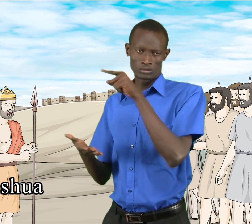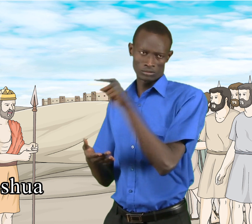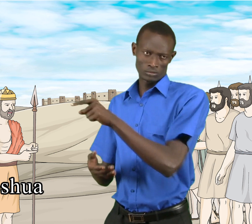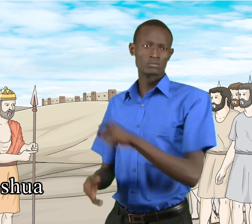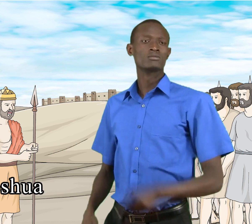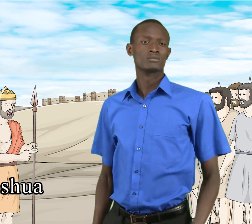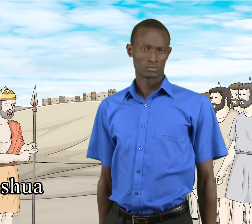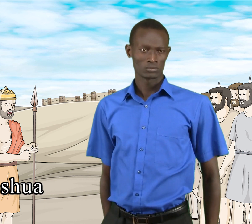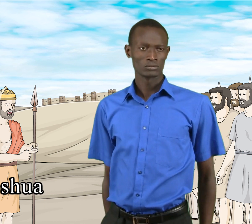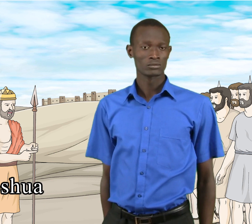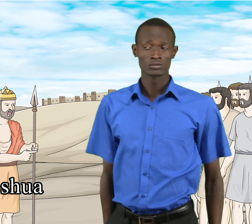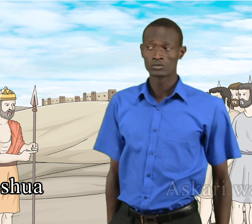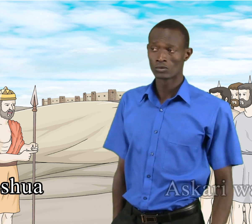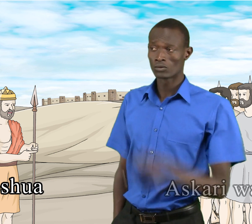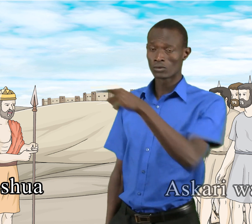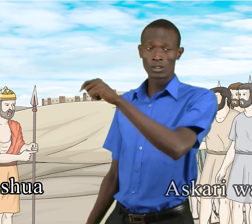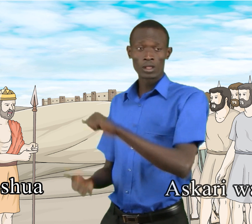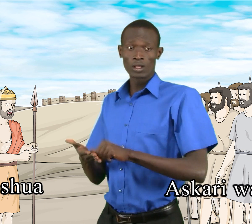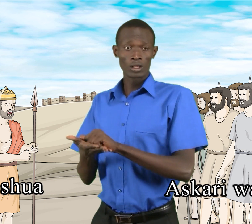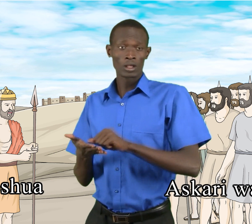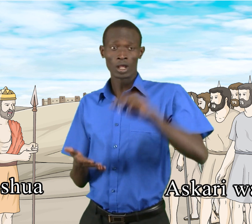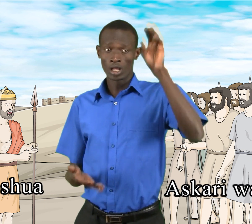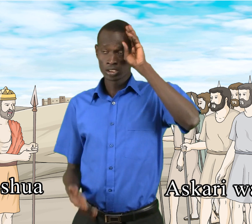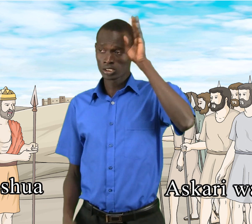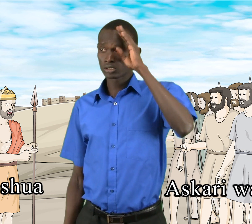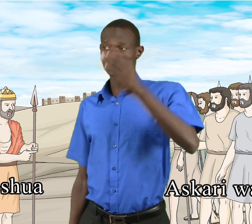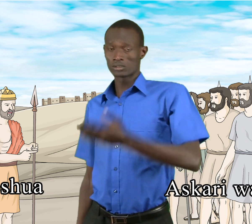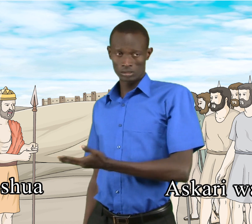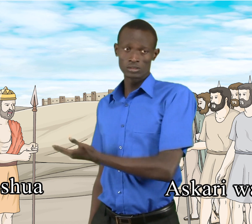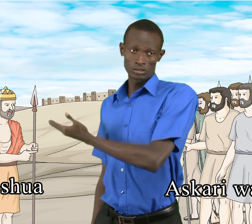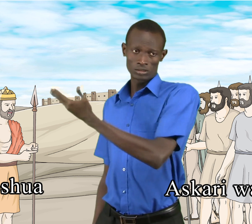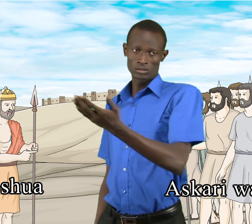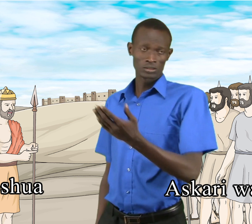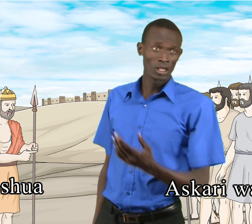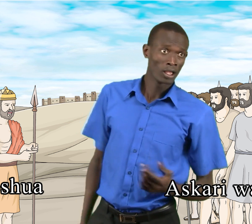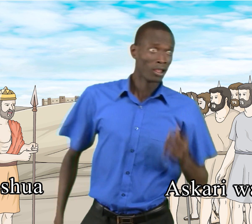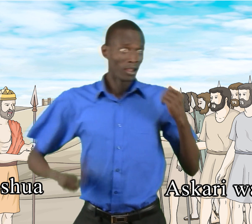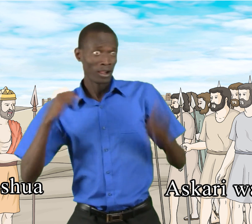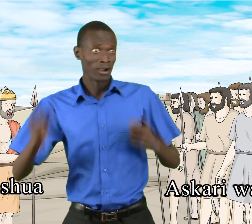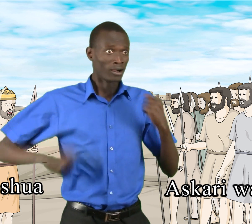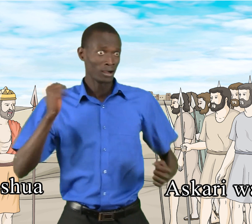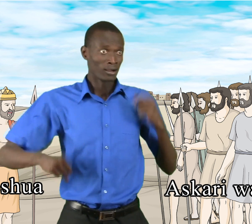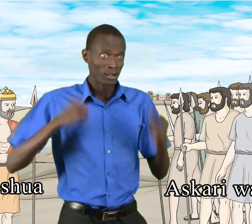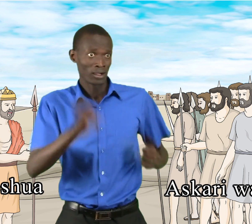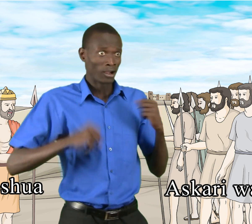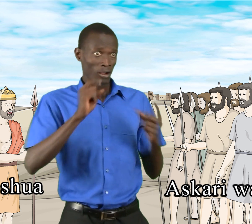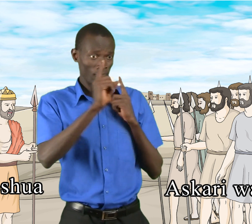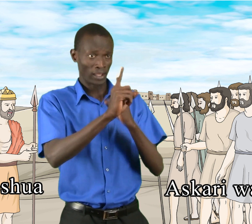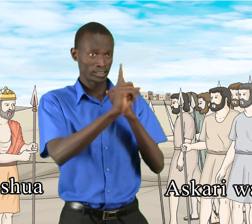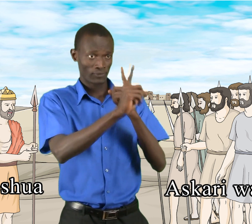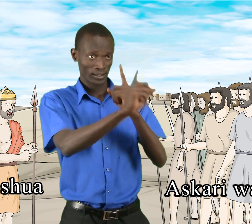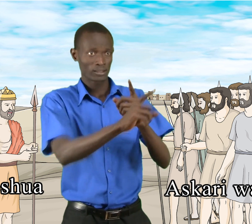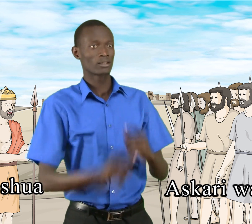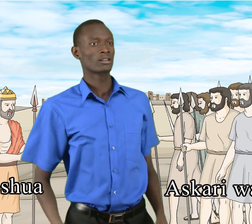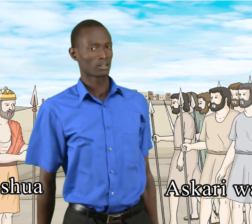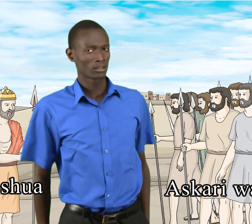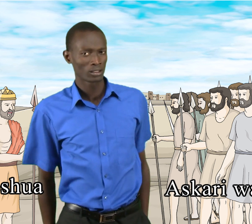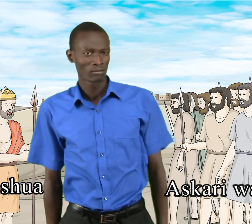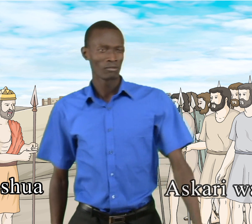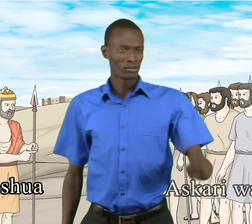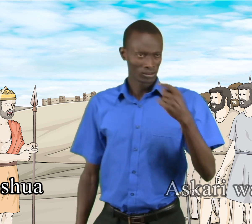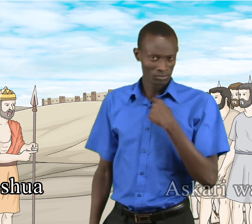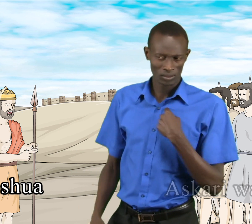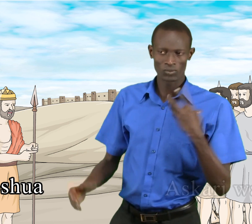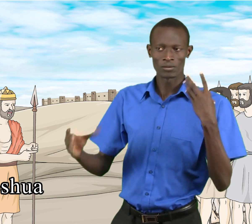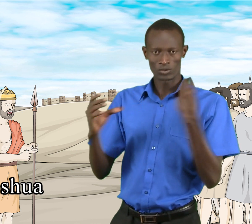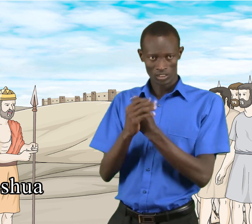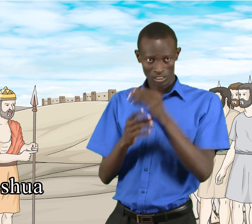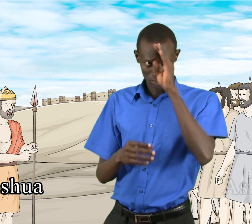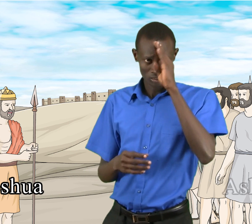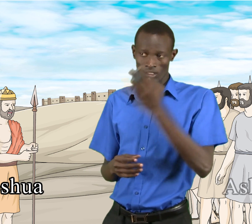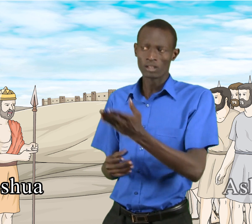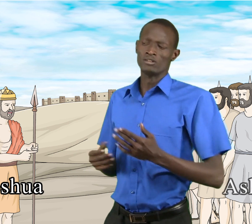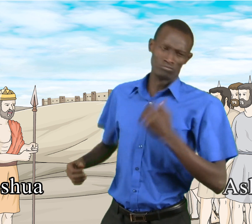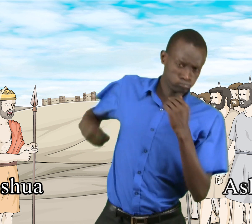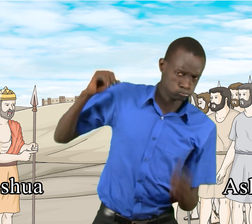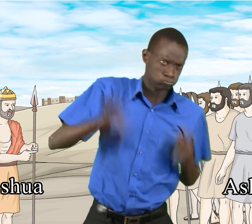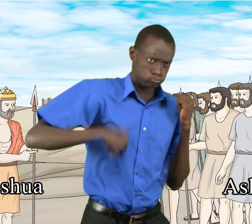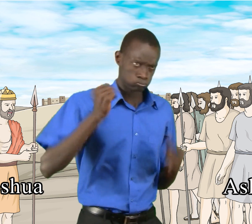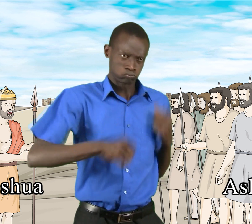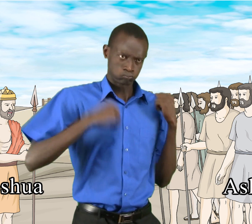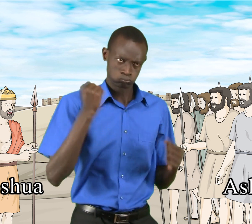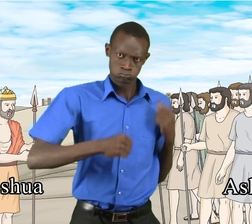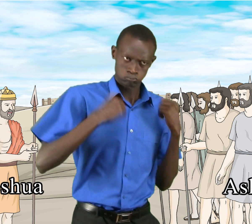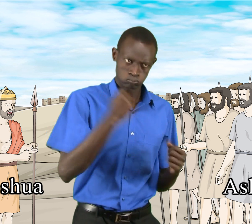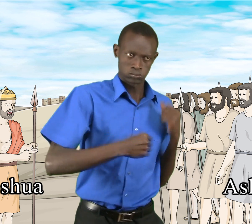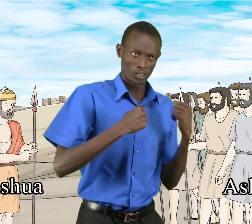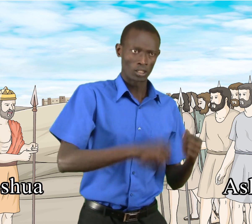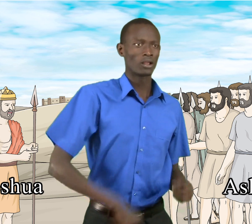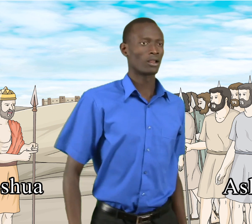When they come out against us as they did the first time, we will flee from them.